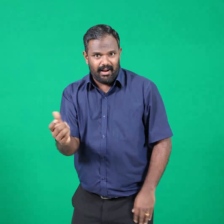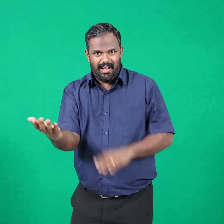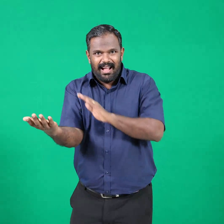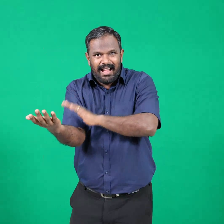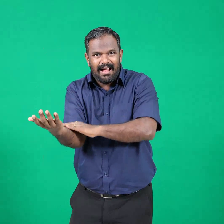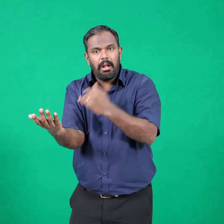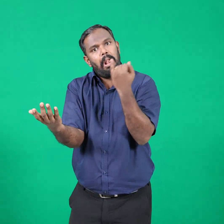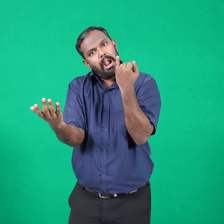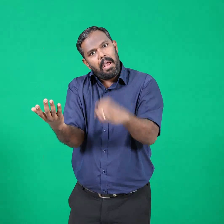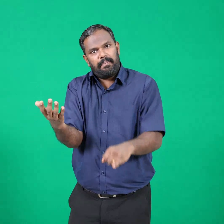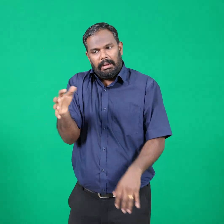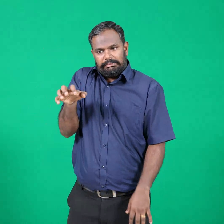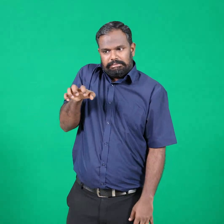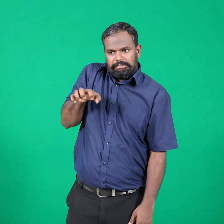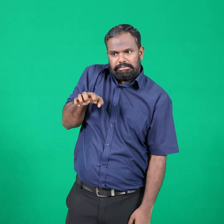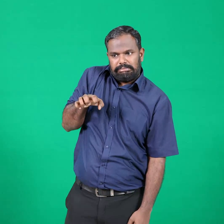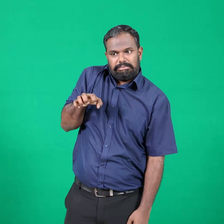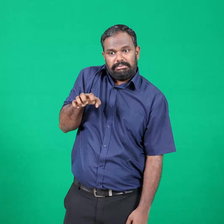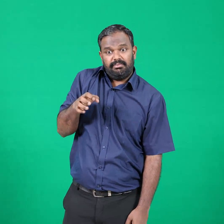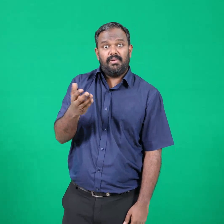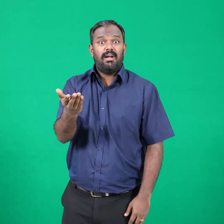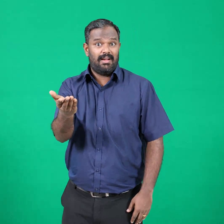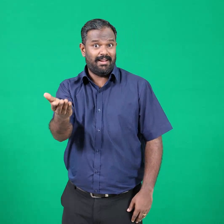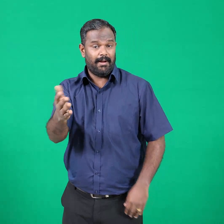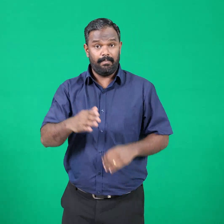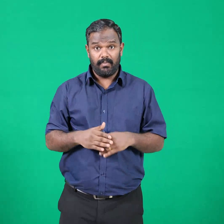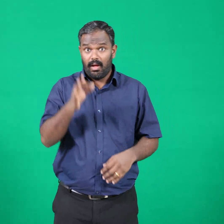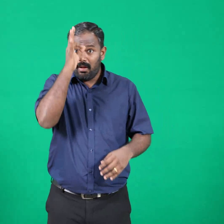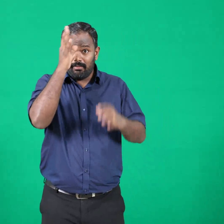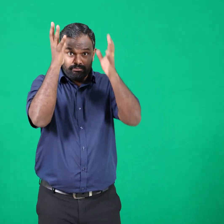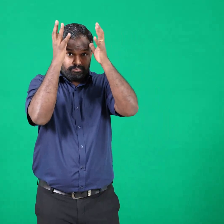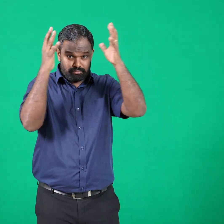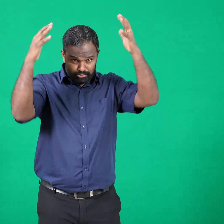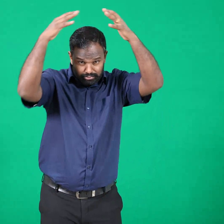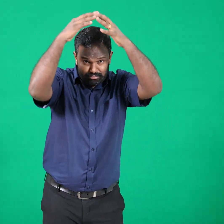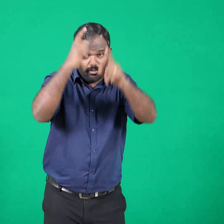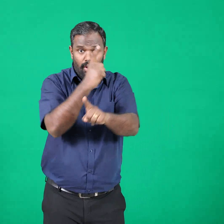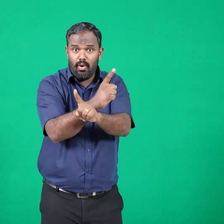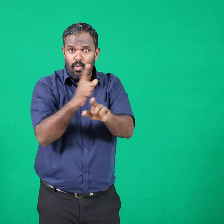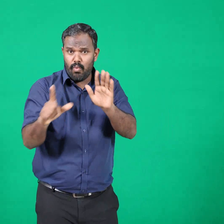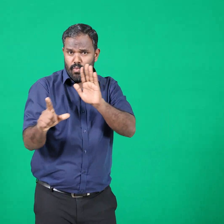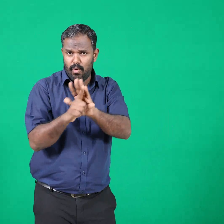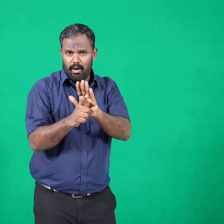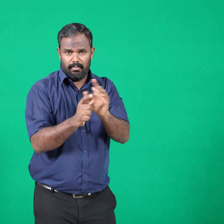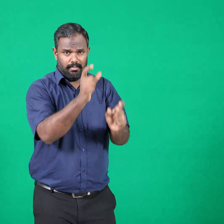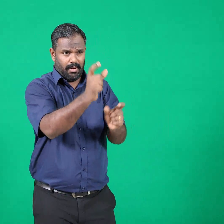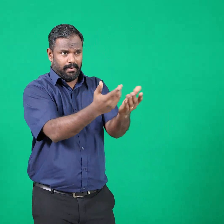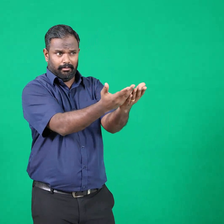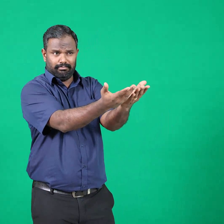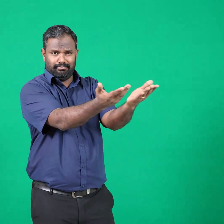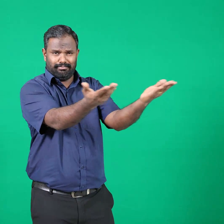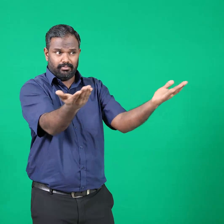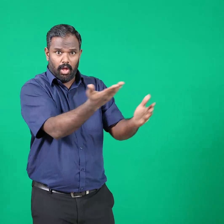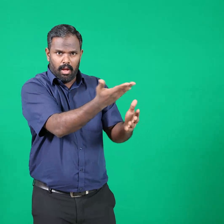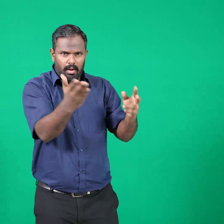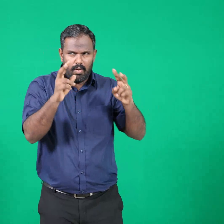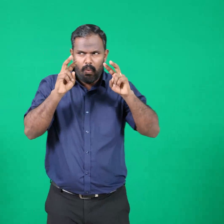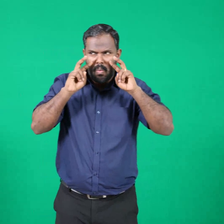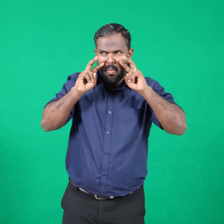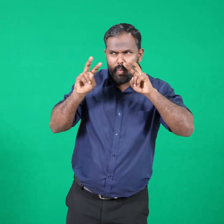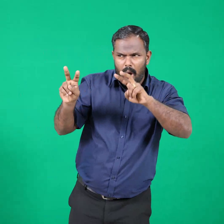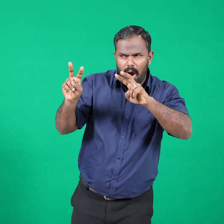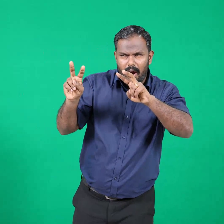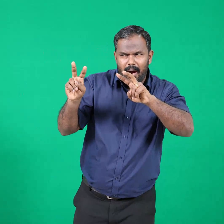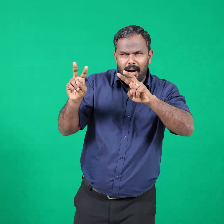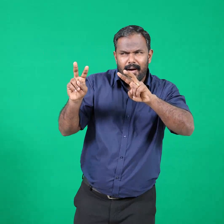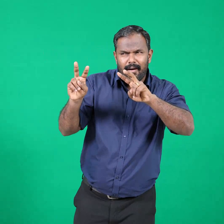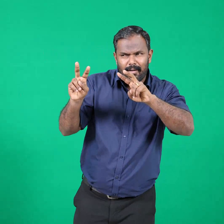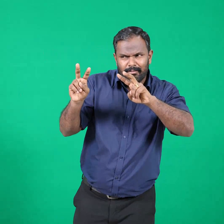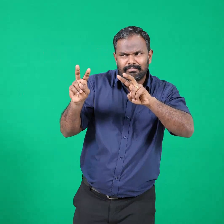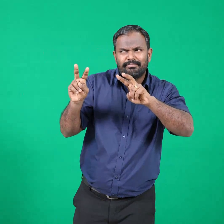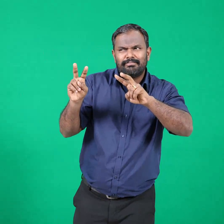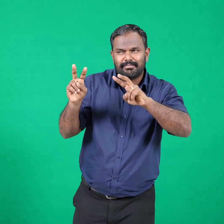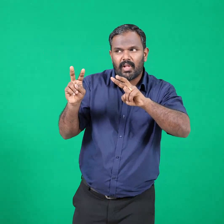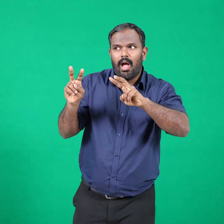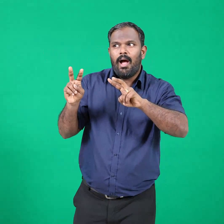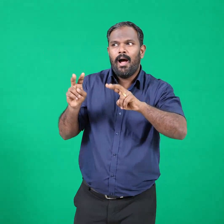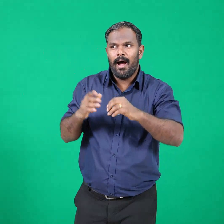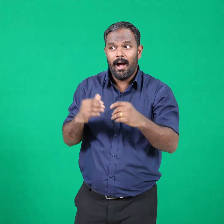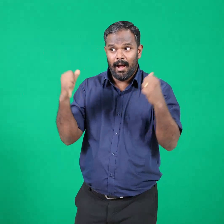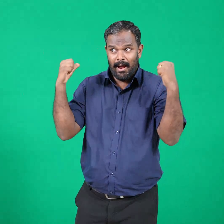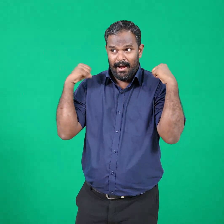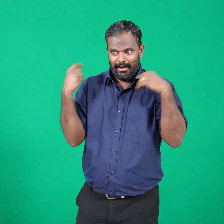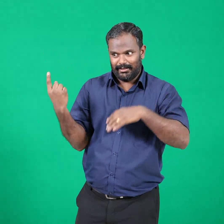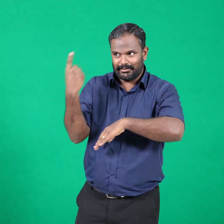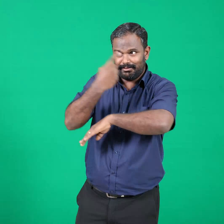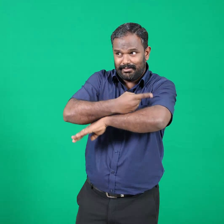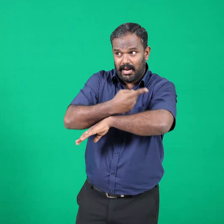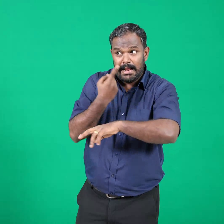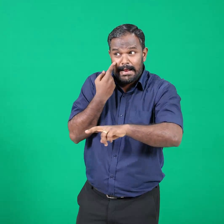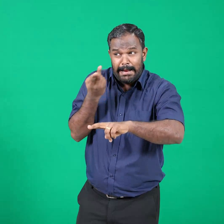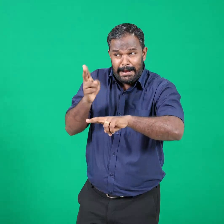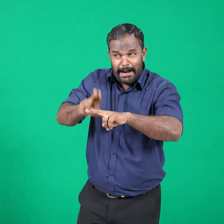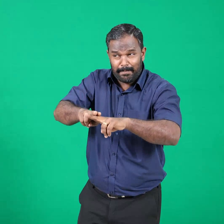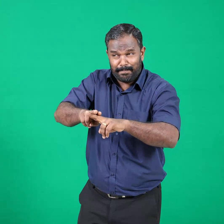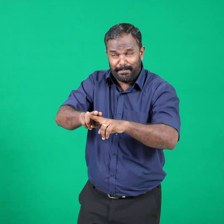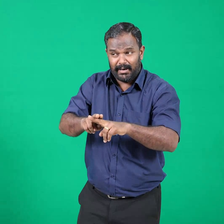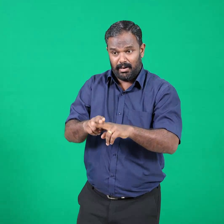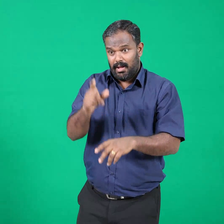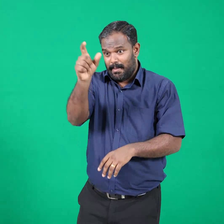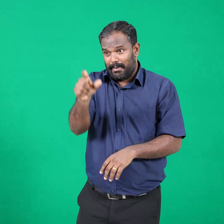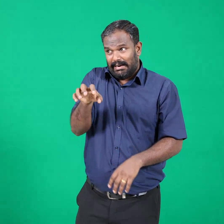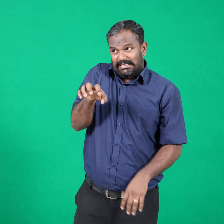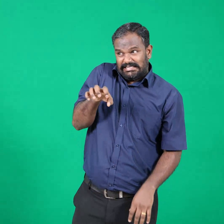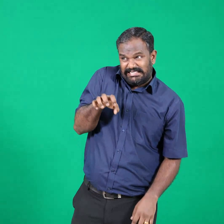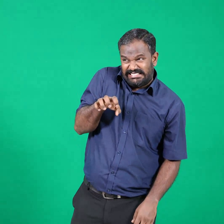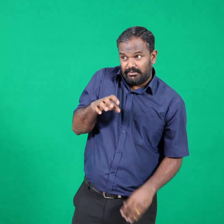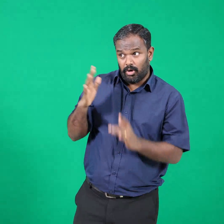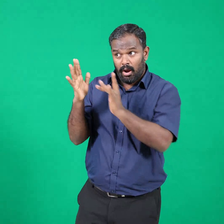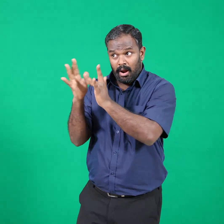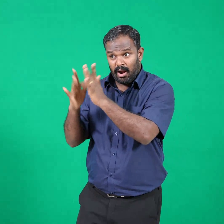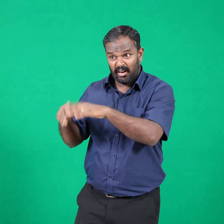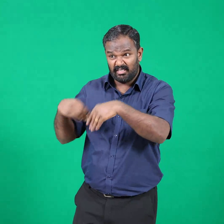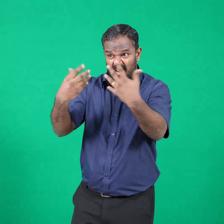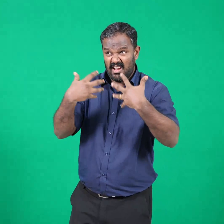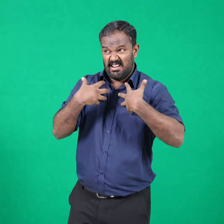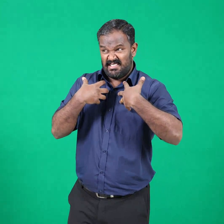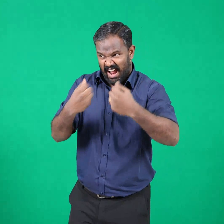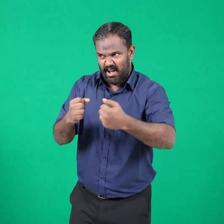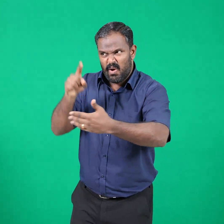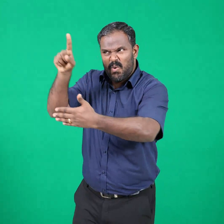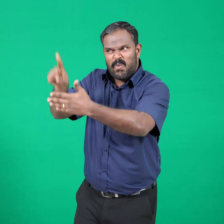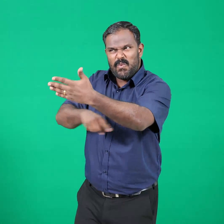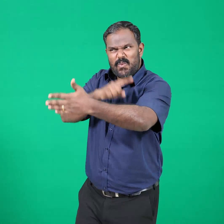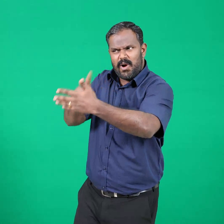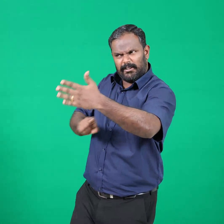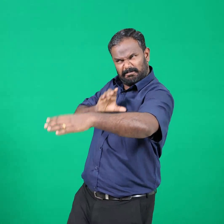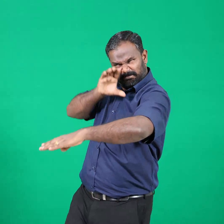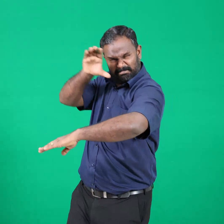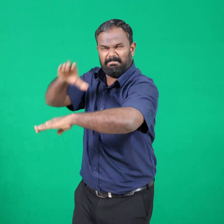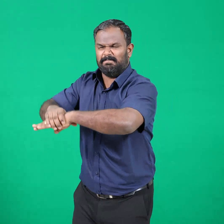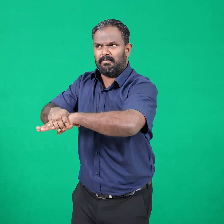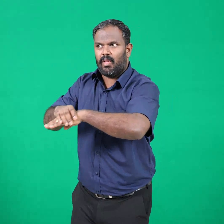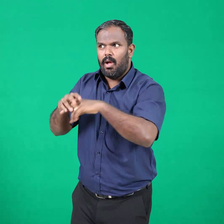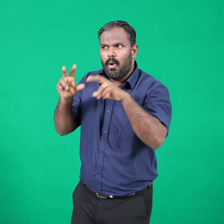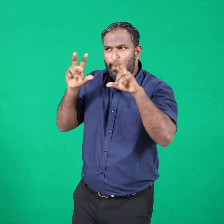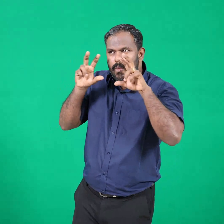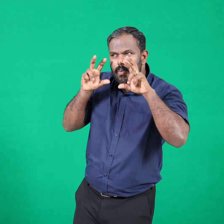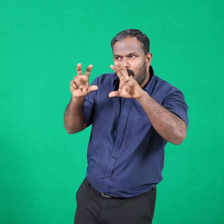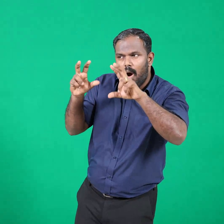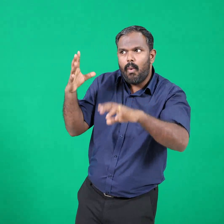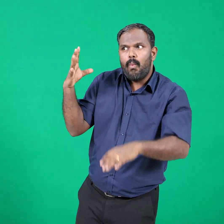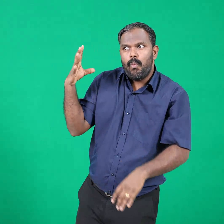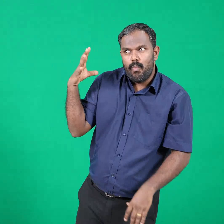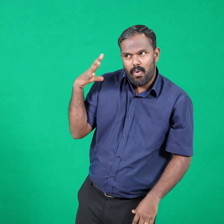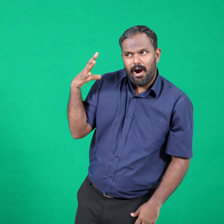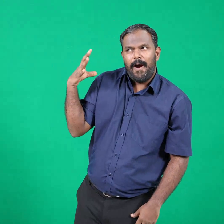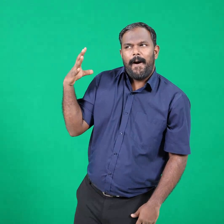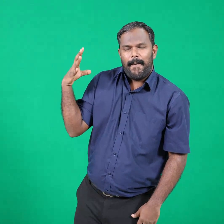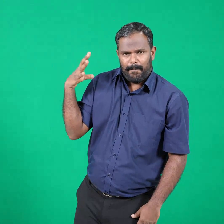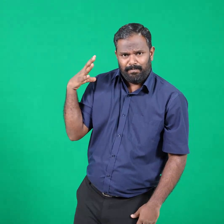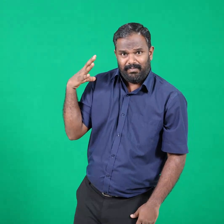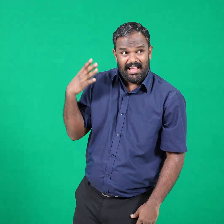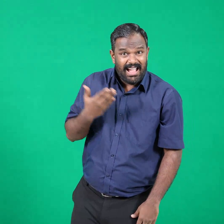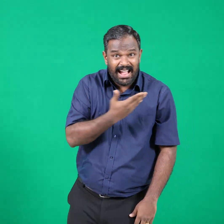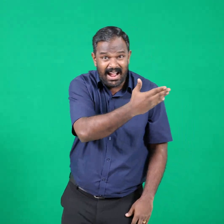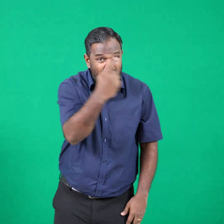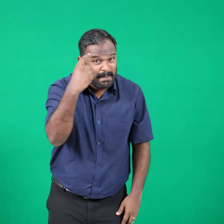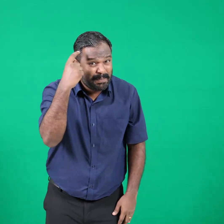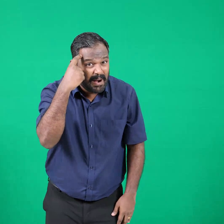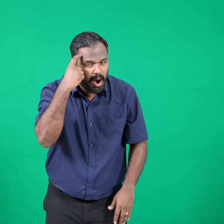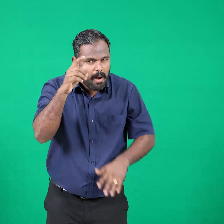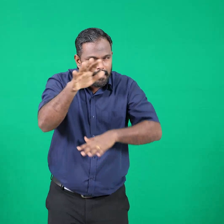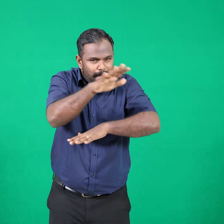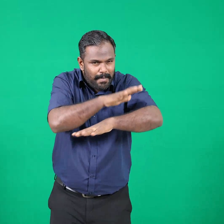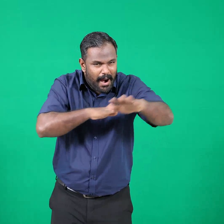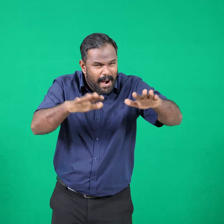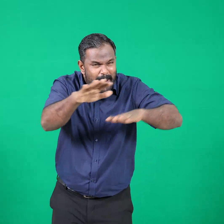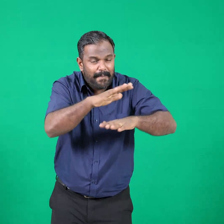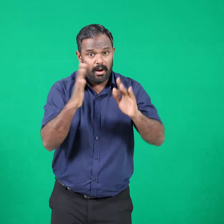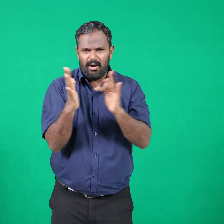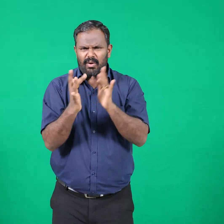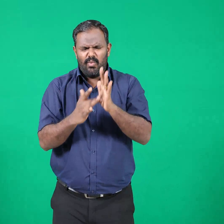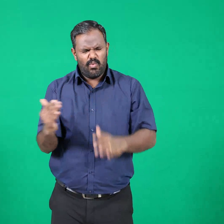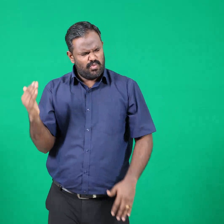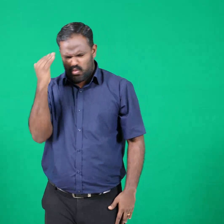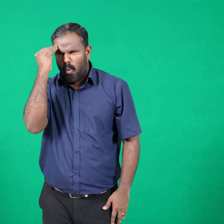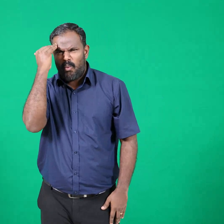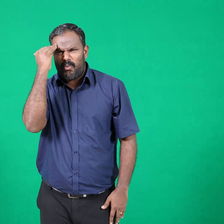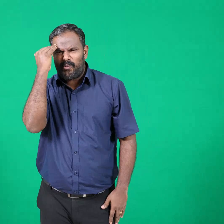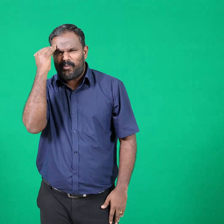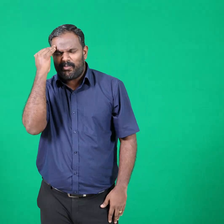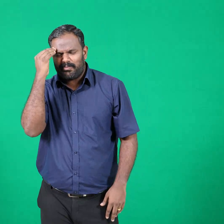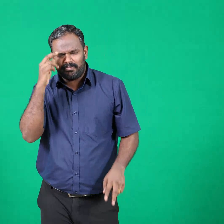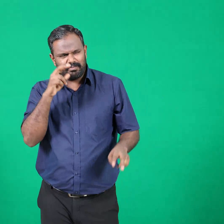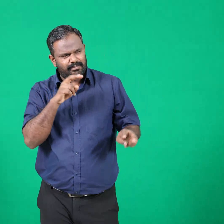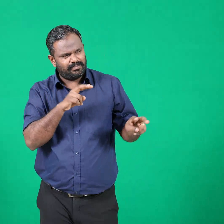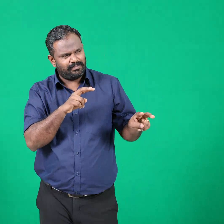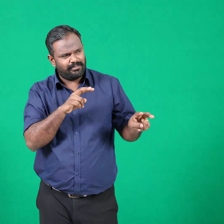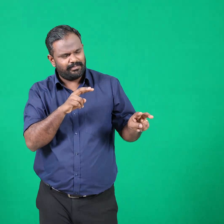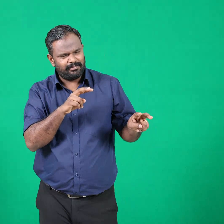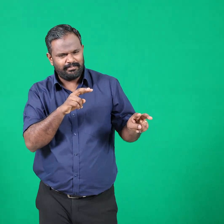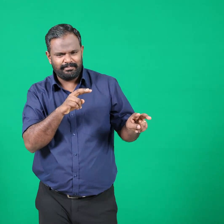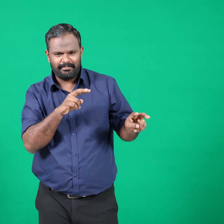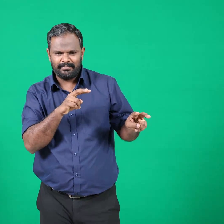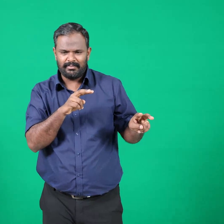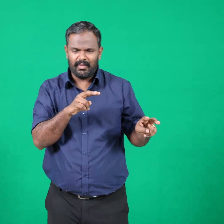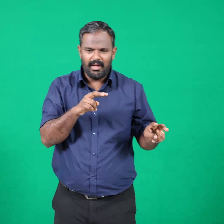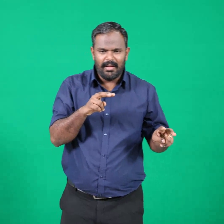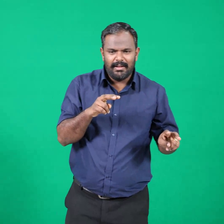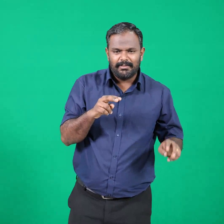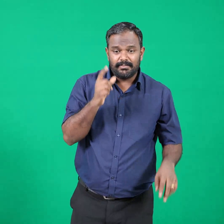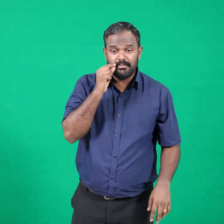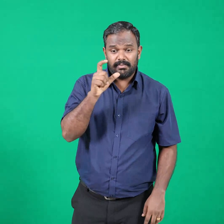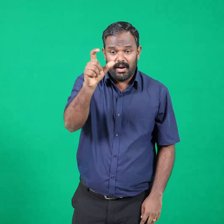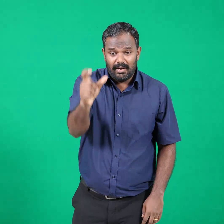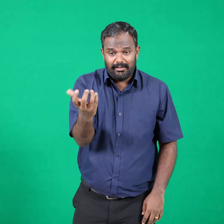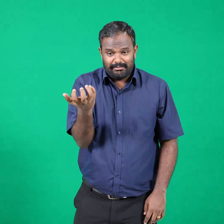Looking for a reason to accuse Jesus, the scribes and Pharisees were watching Him closely to see if He would heal on the Sabbath.